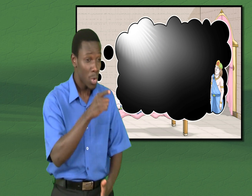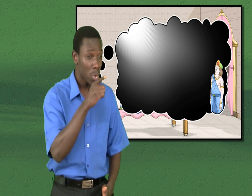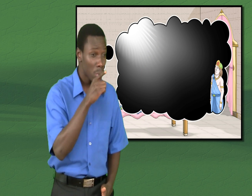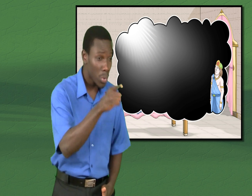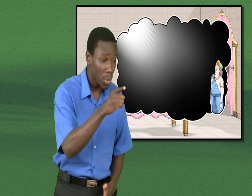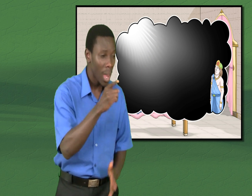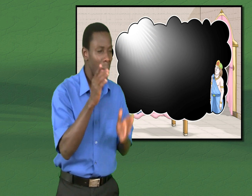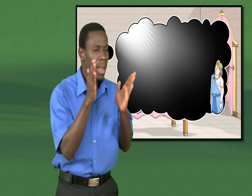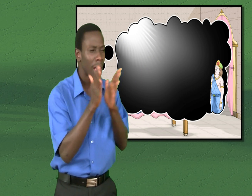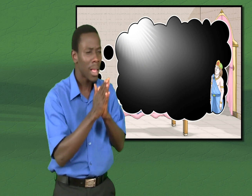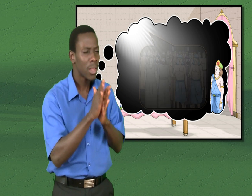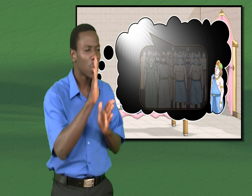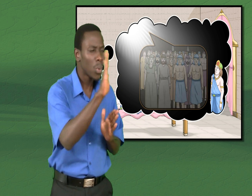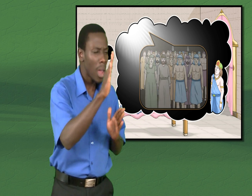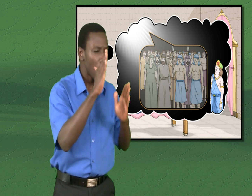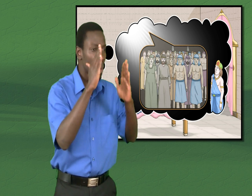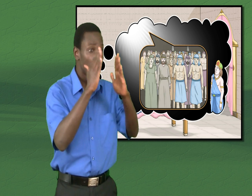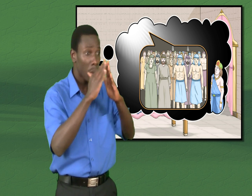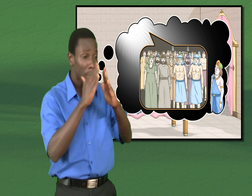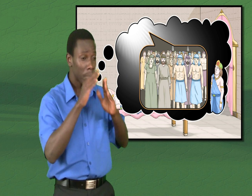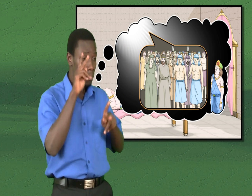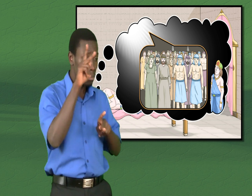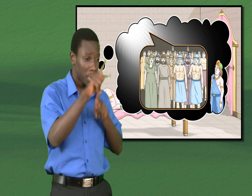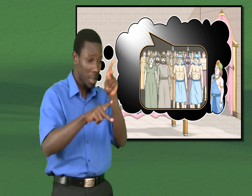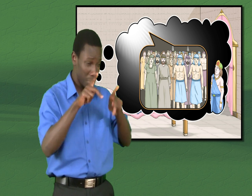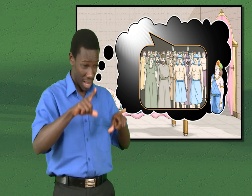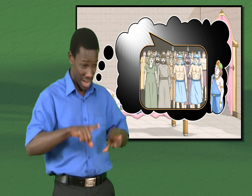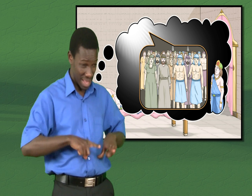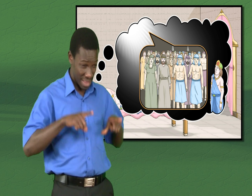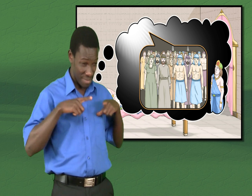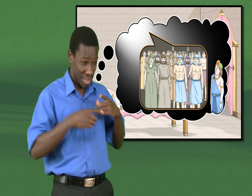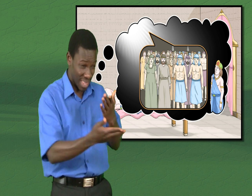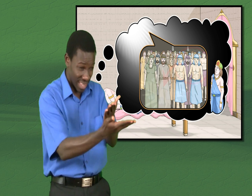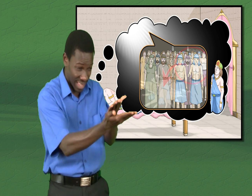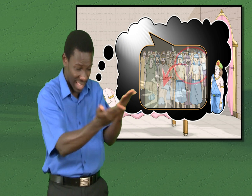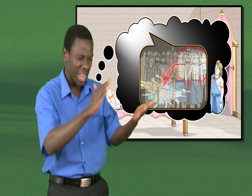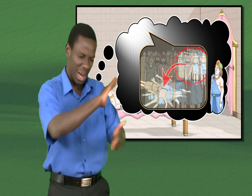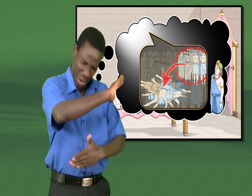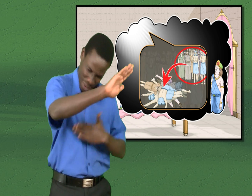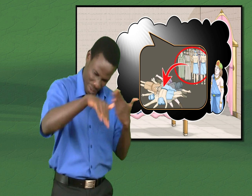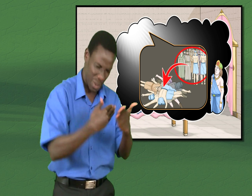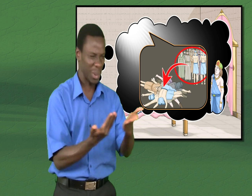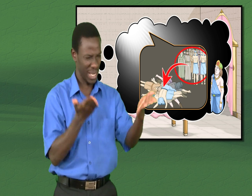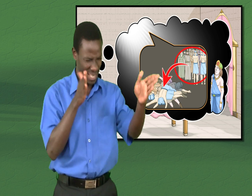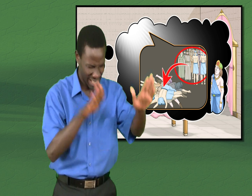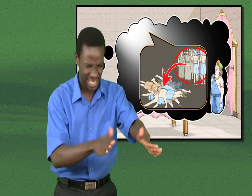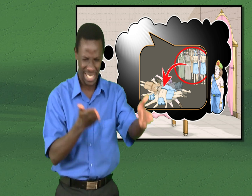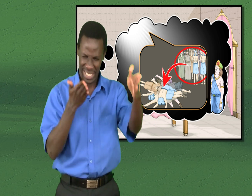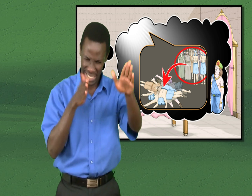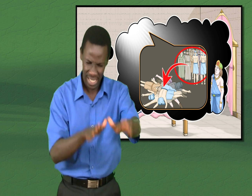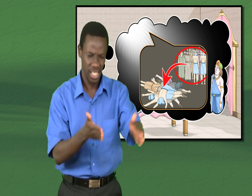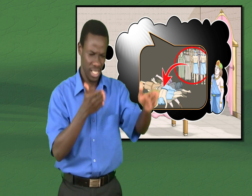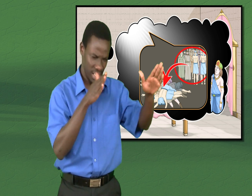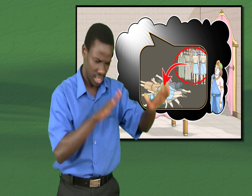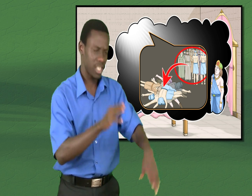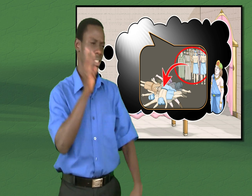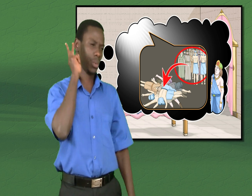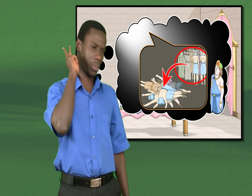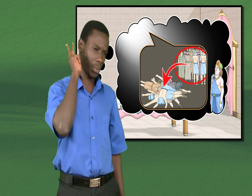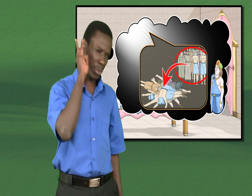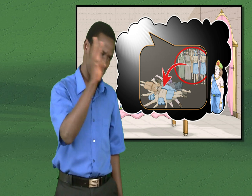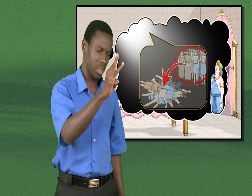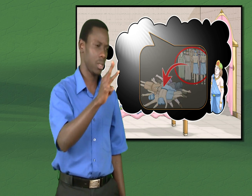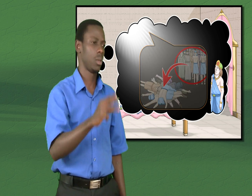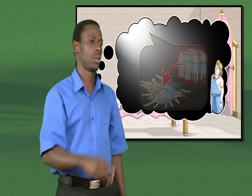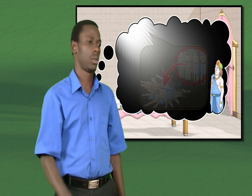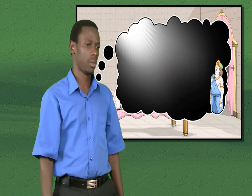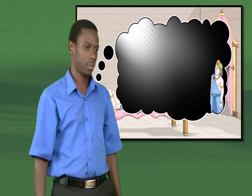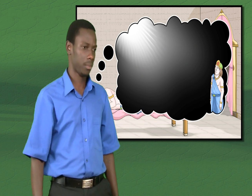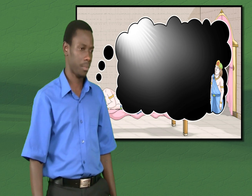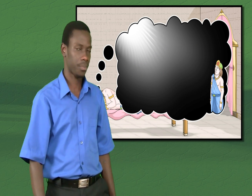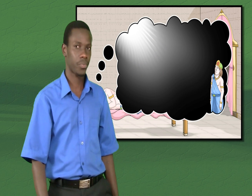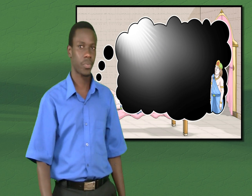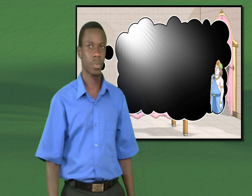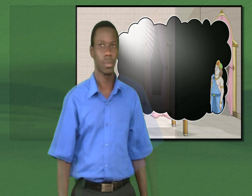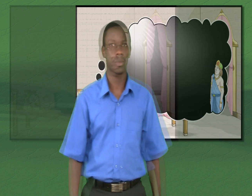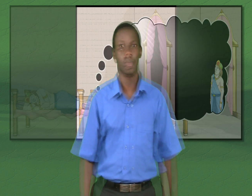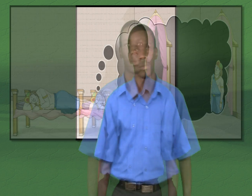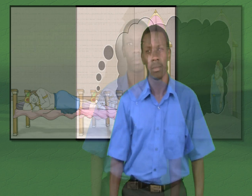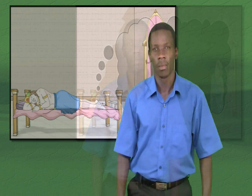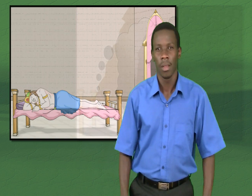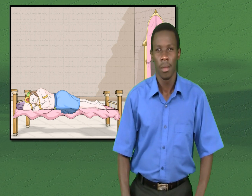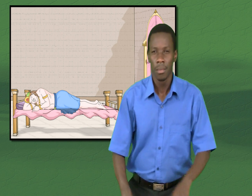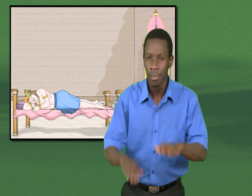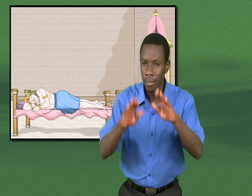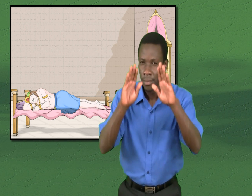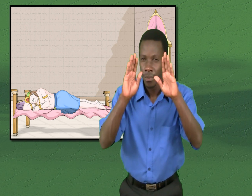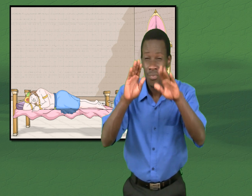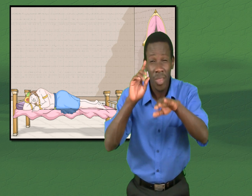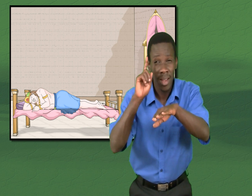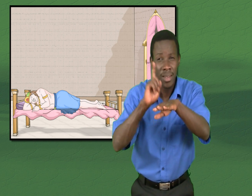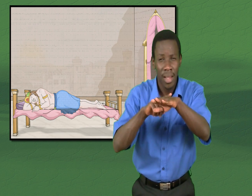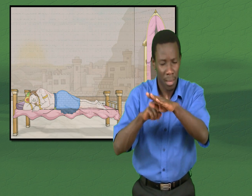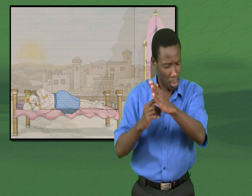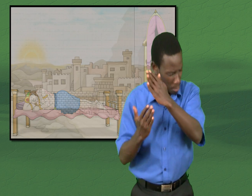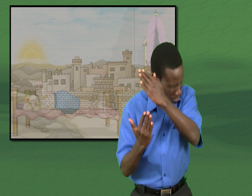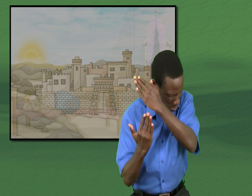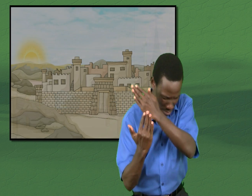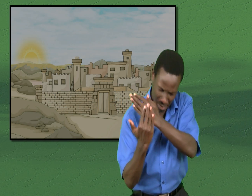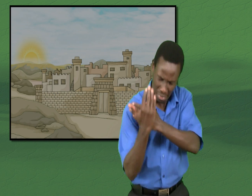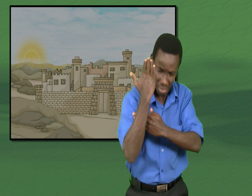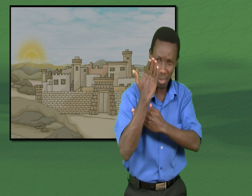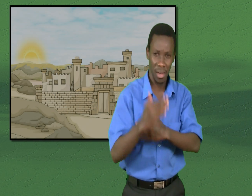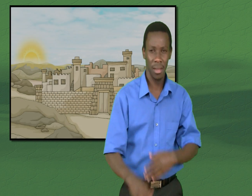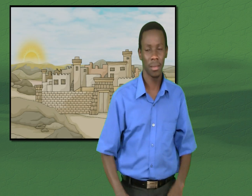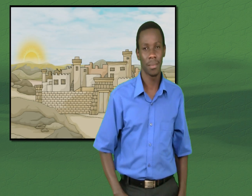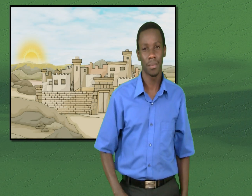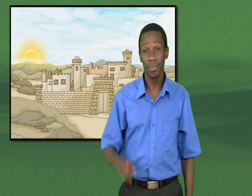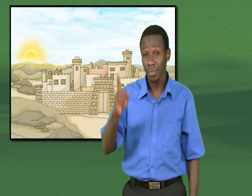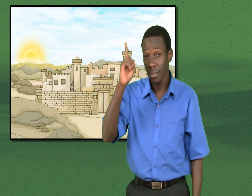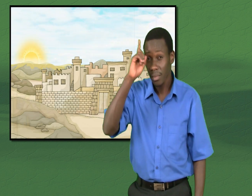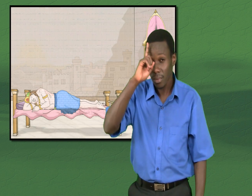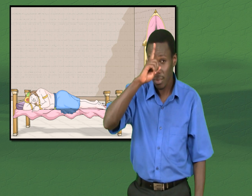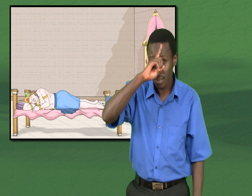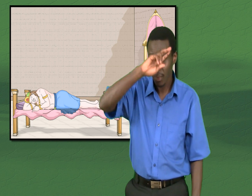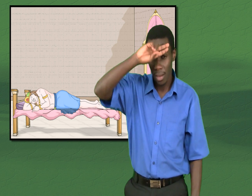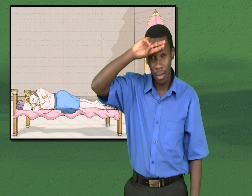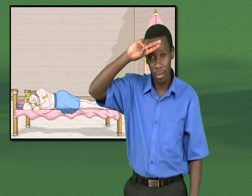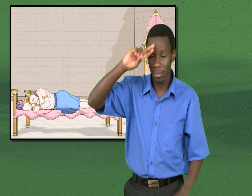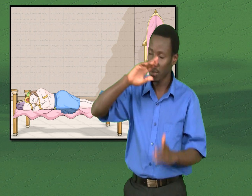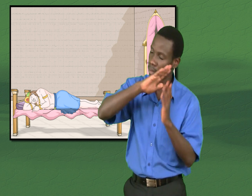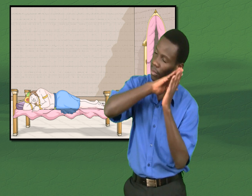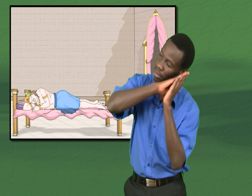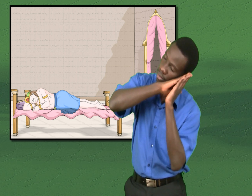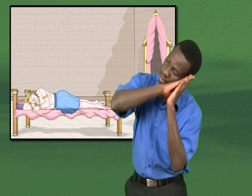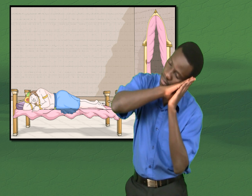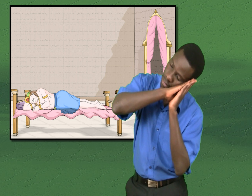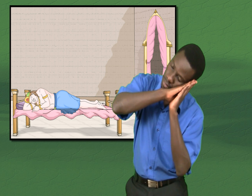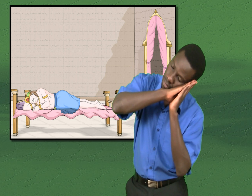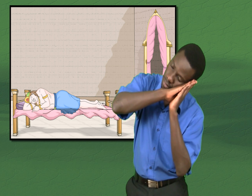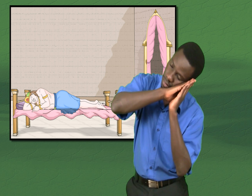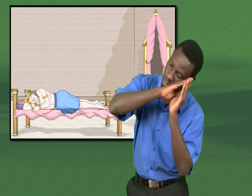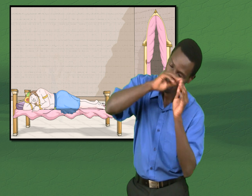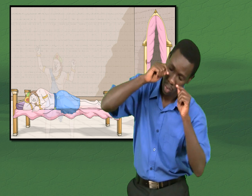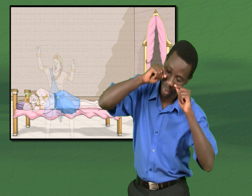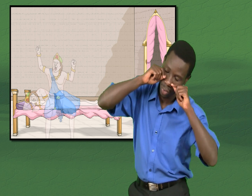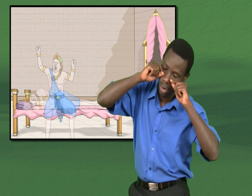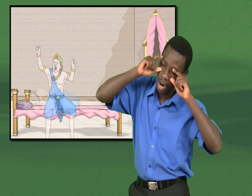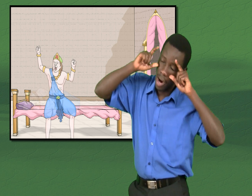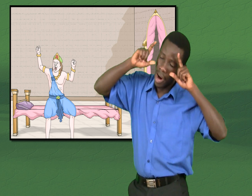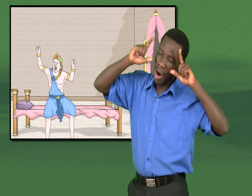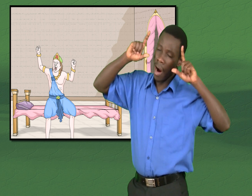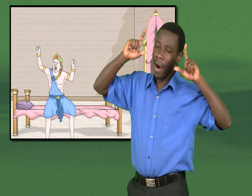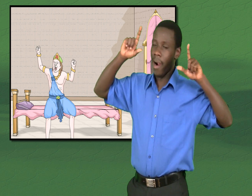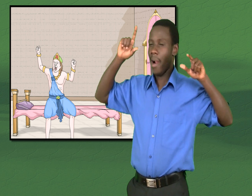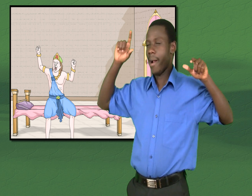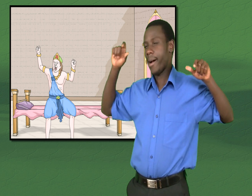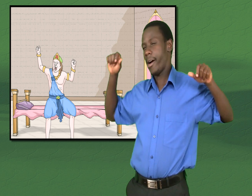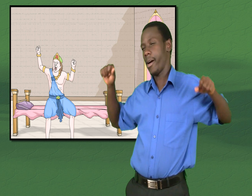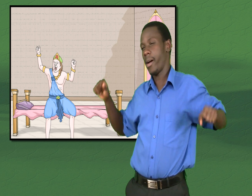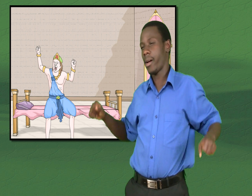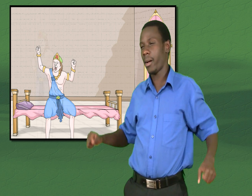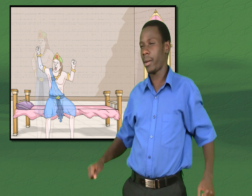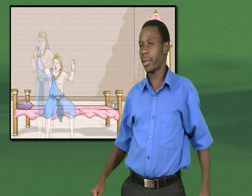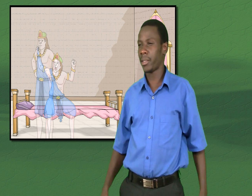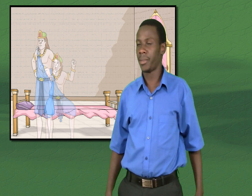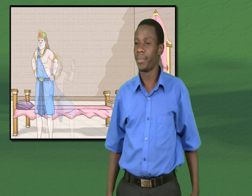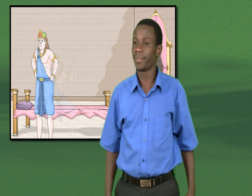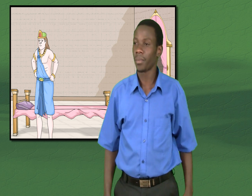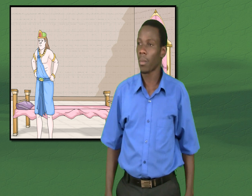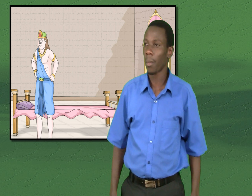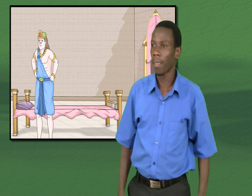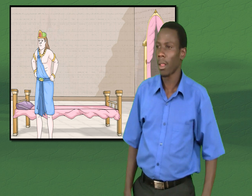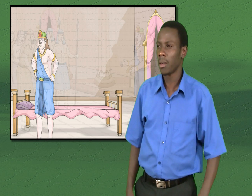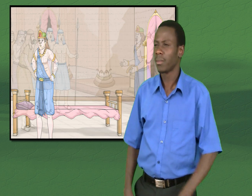Early the next morning Abimelech got up and summoned all his servants;